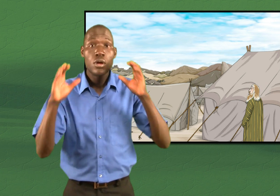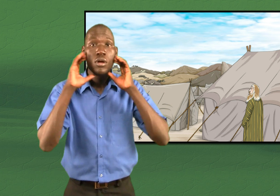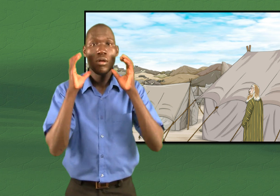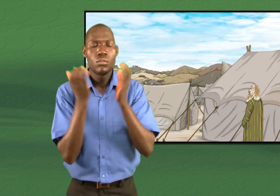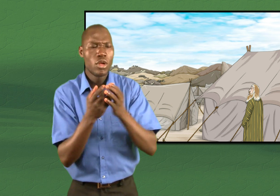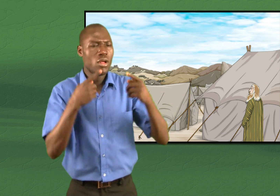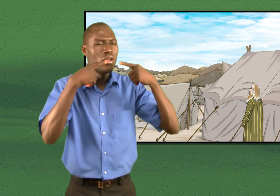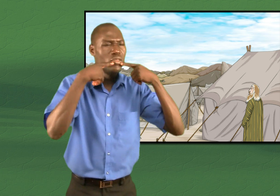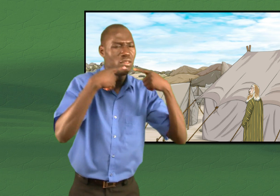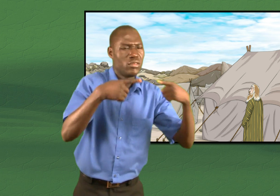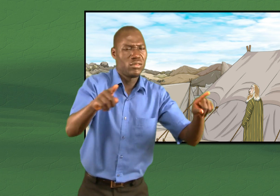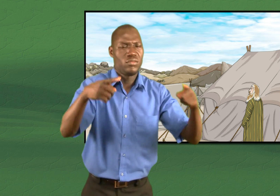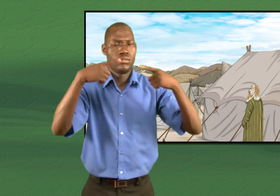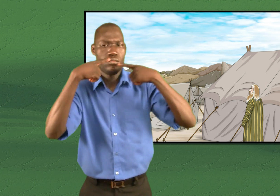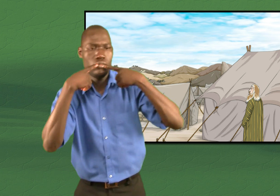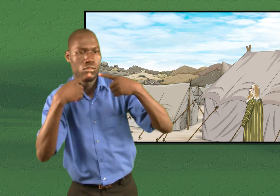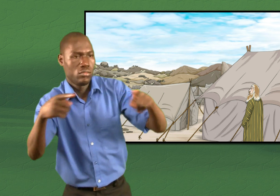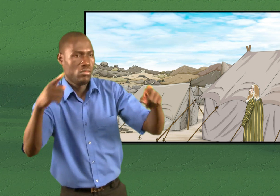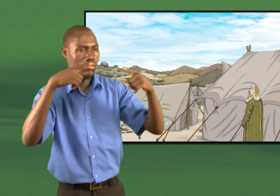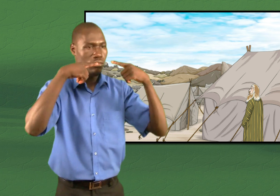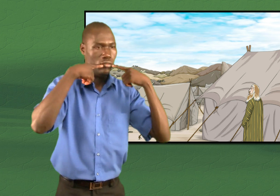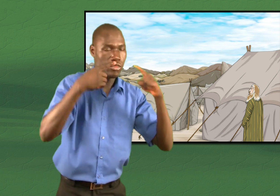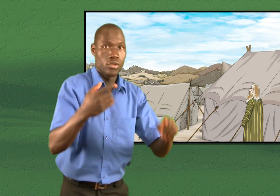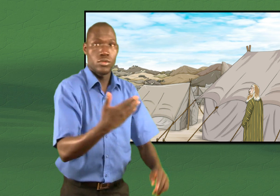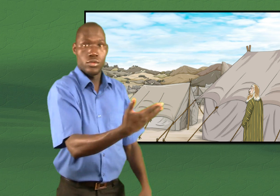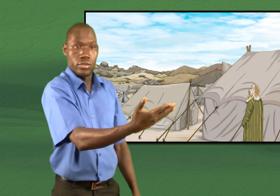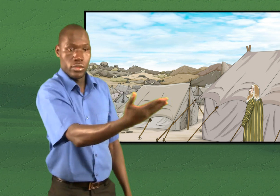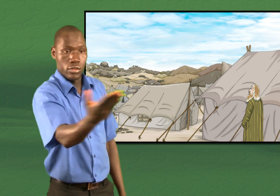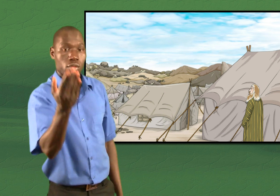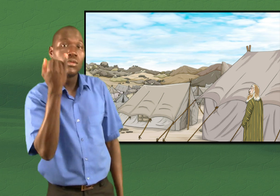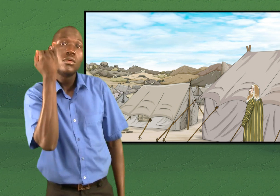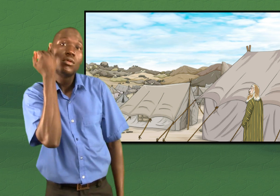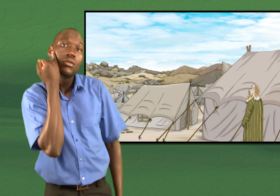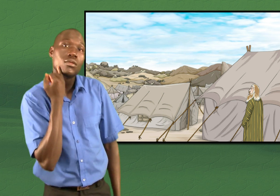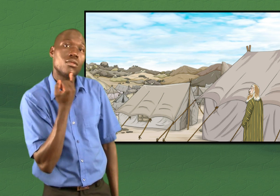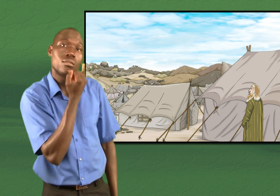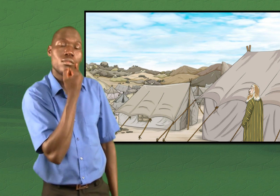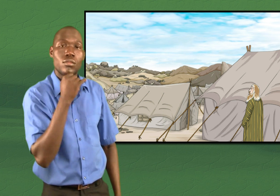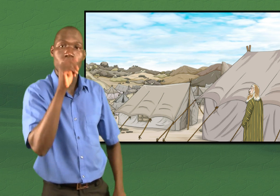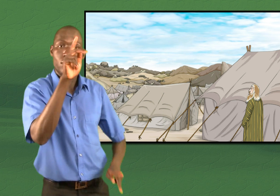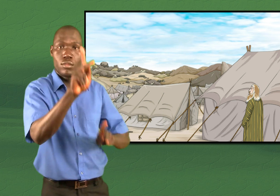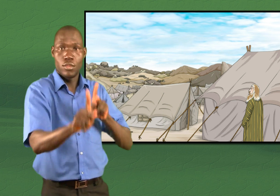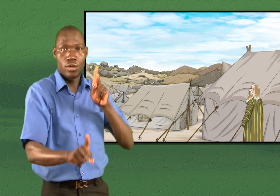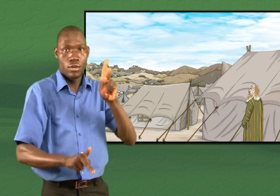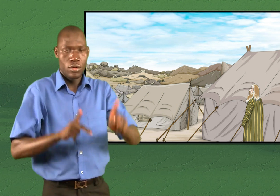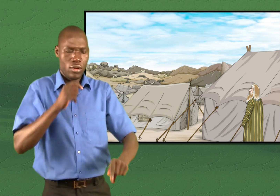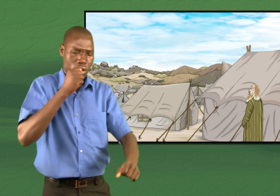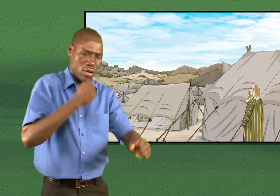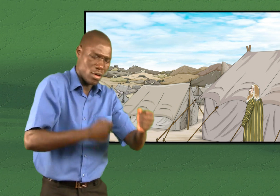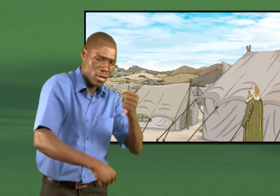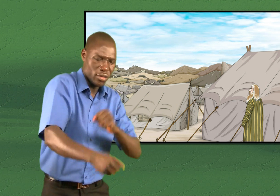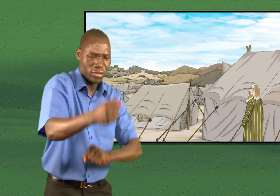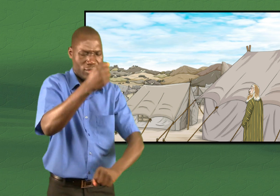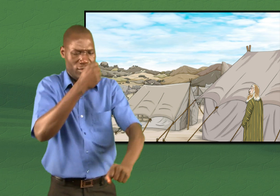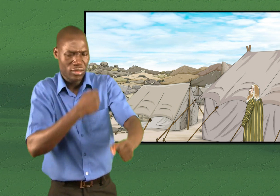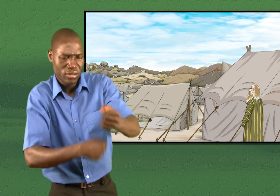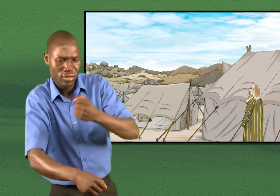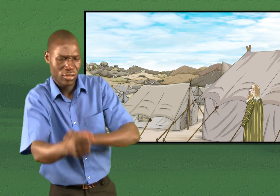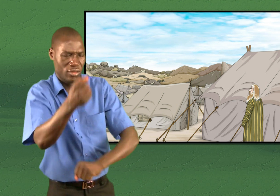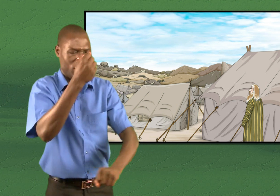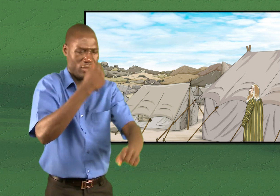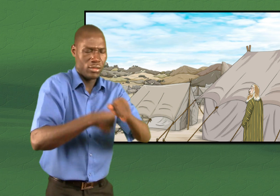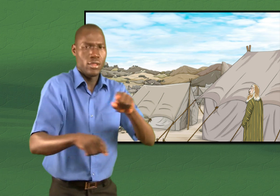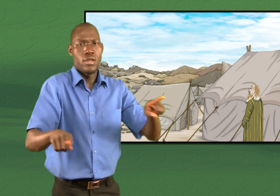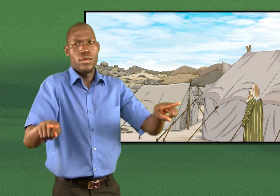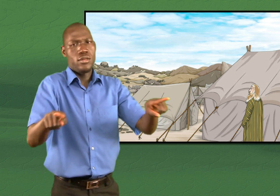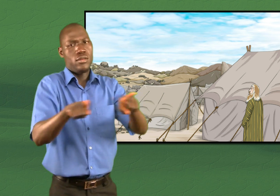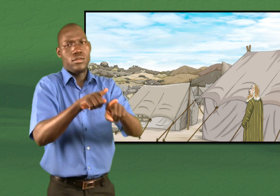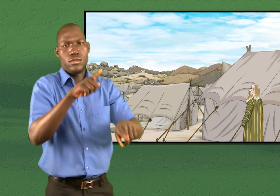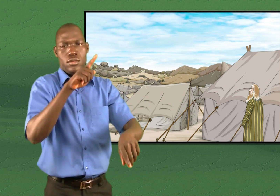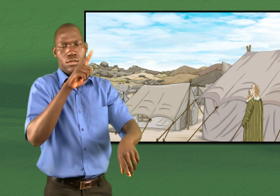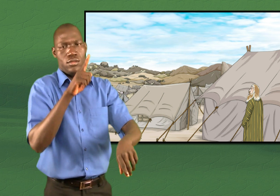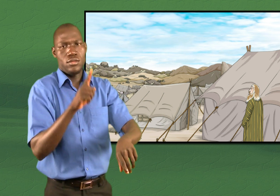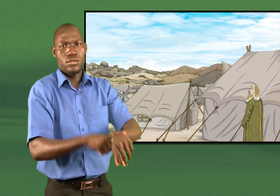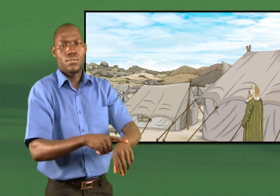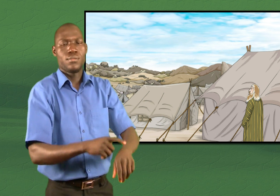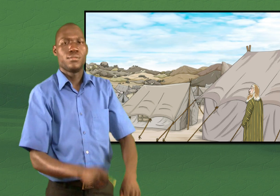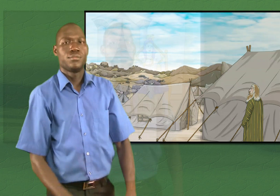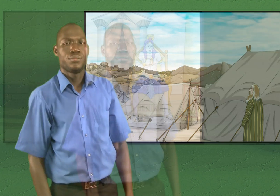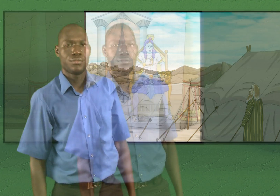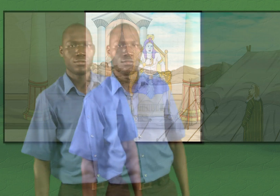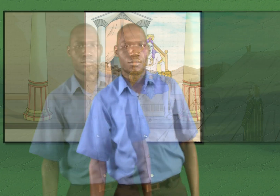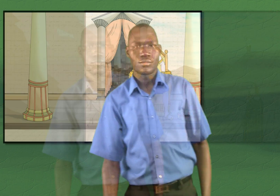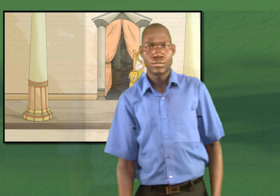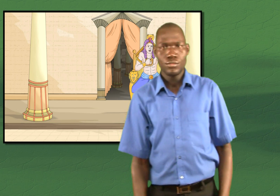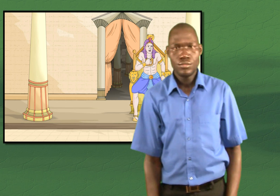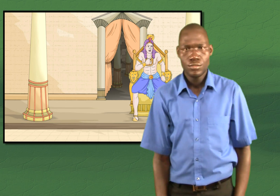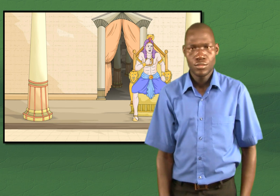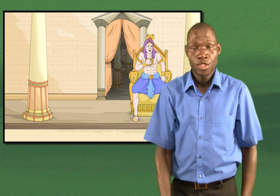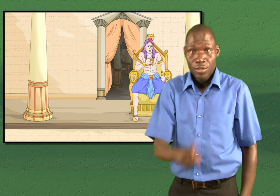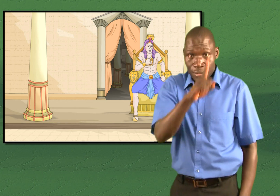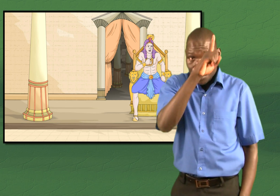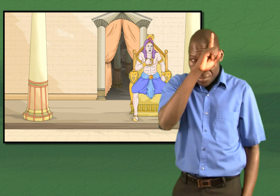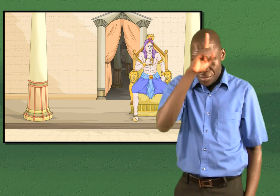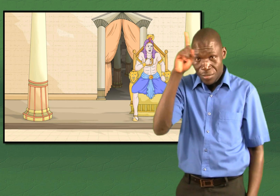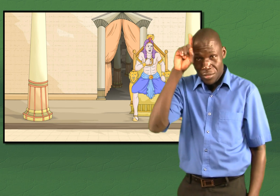So this is what the Israelites did.